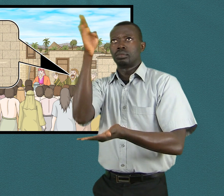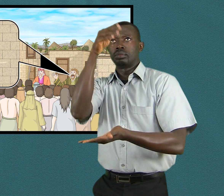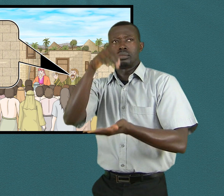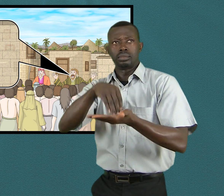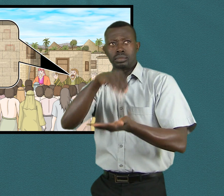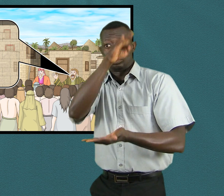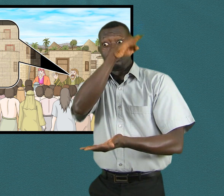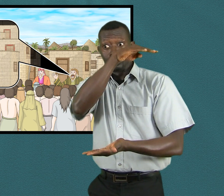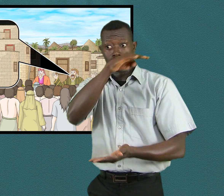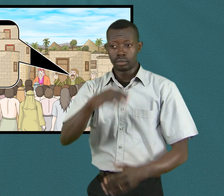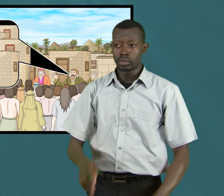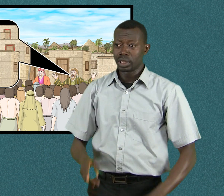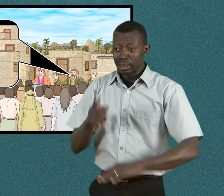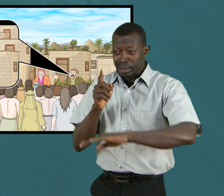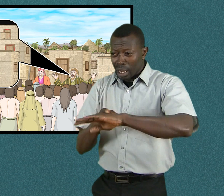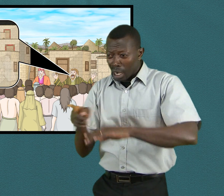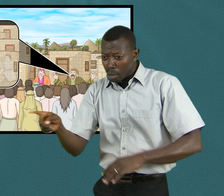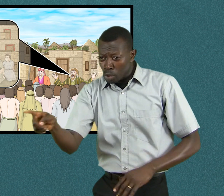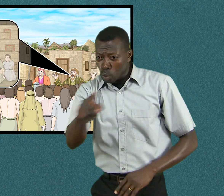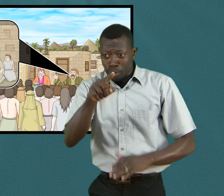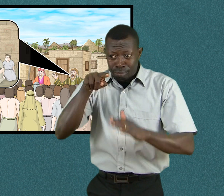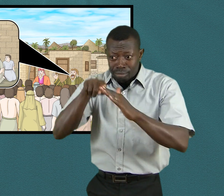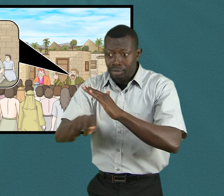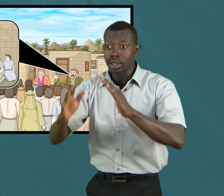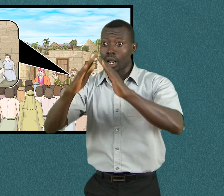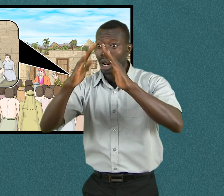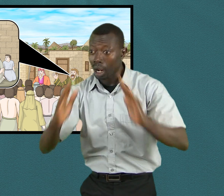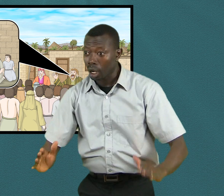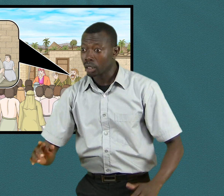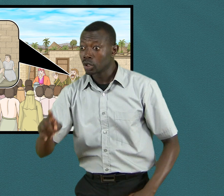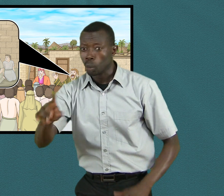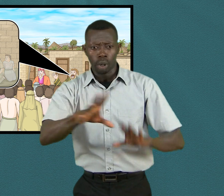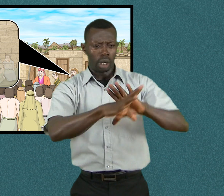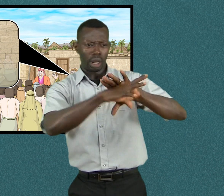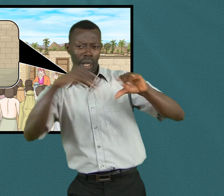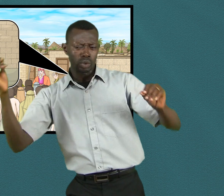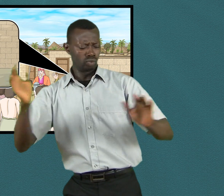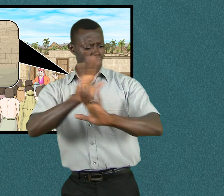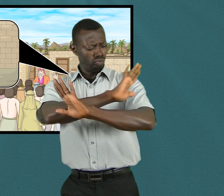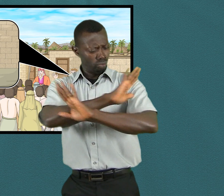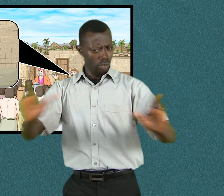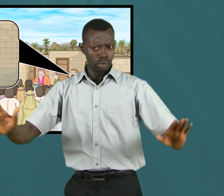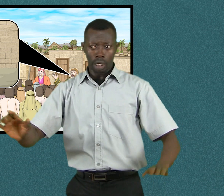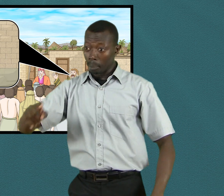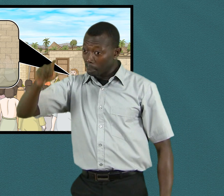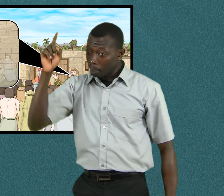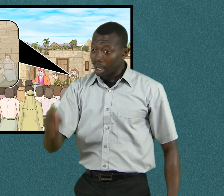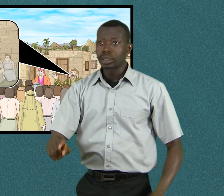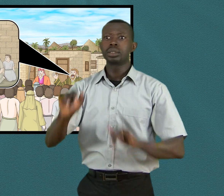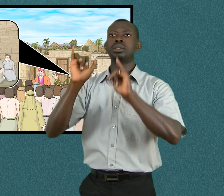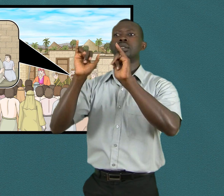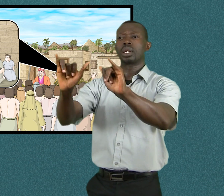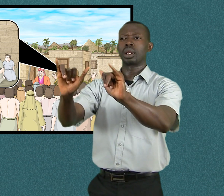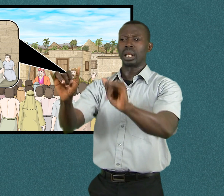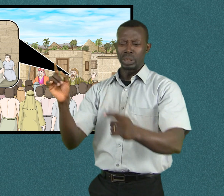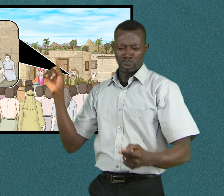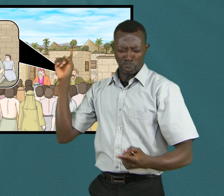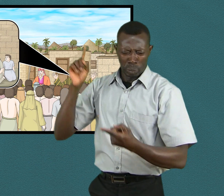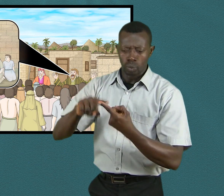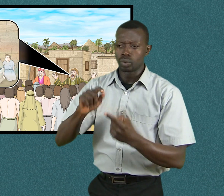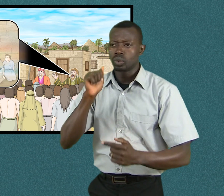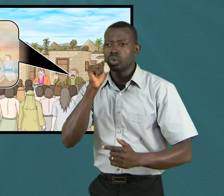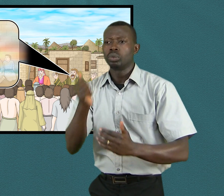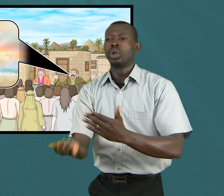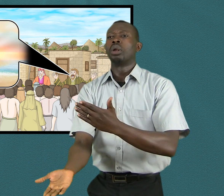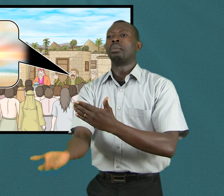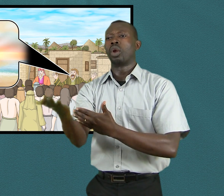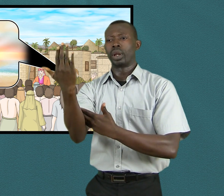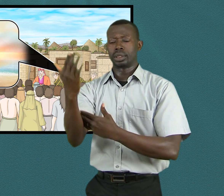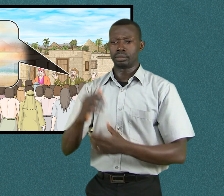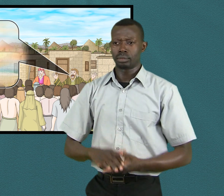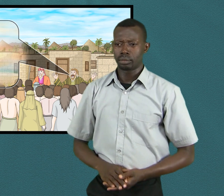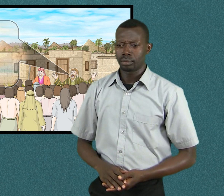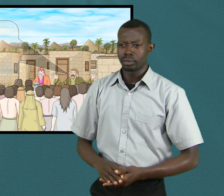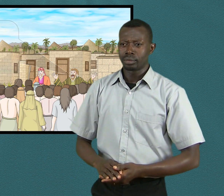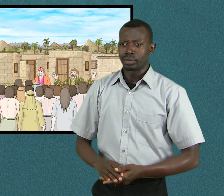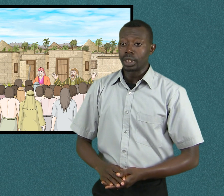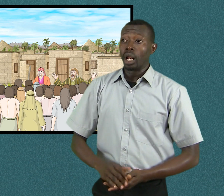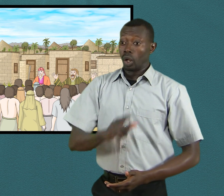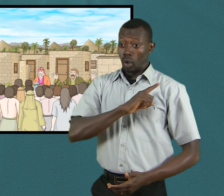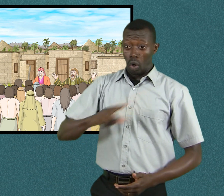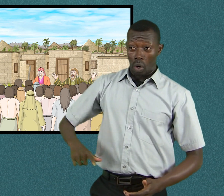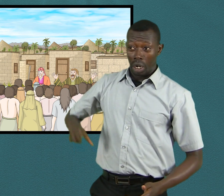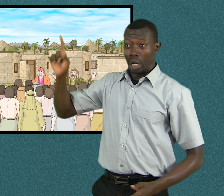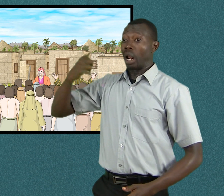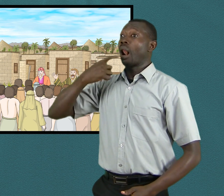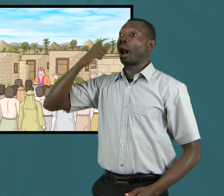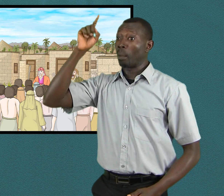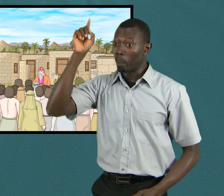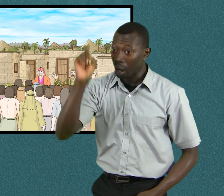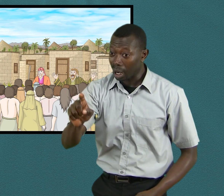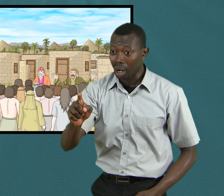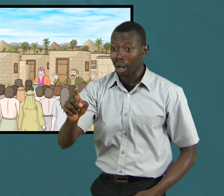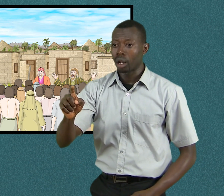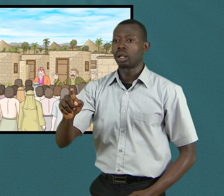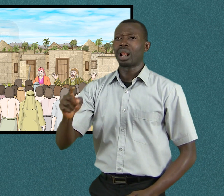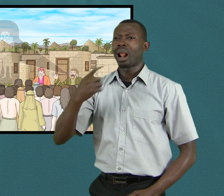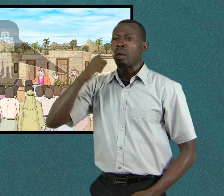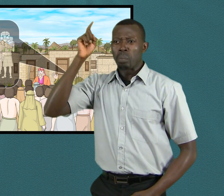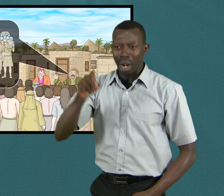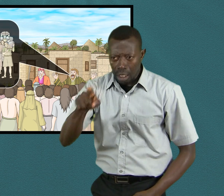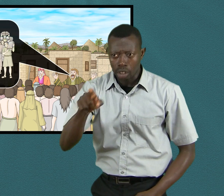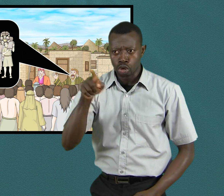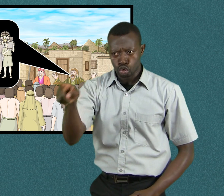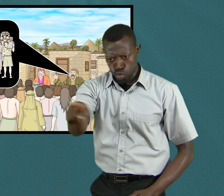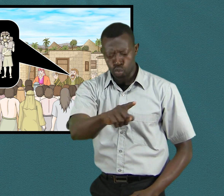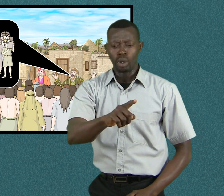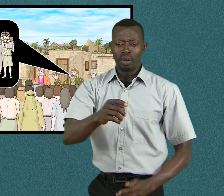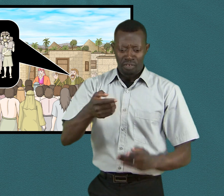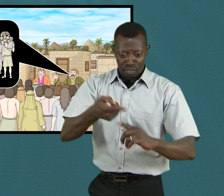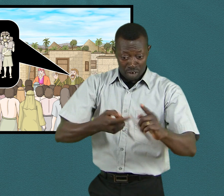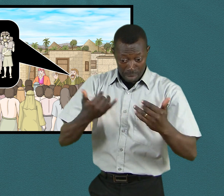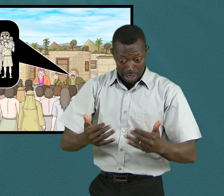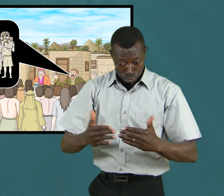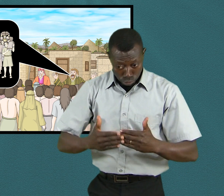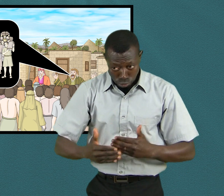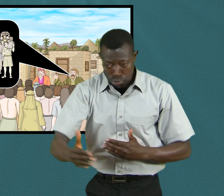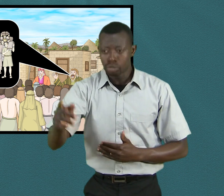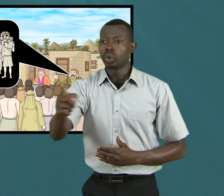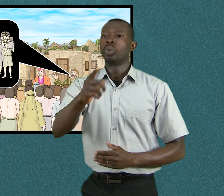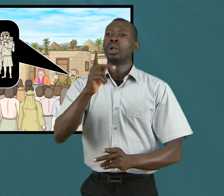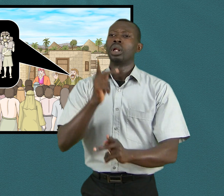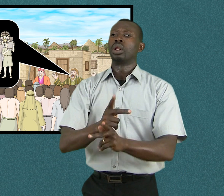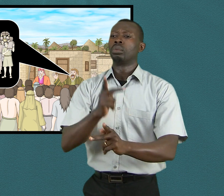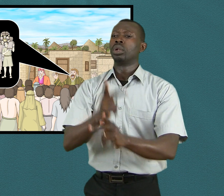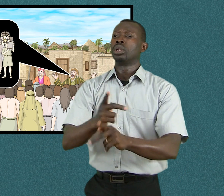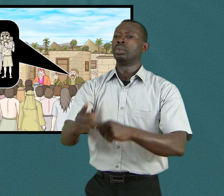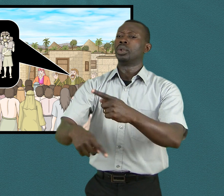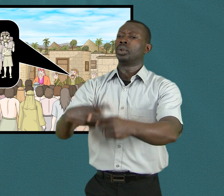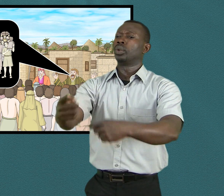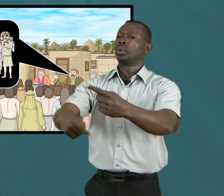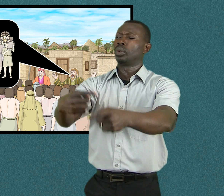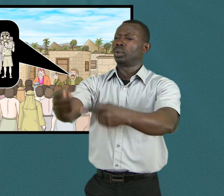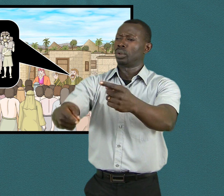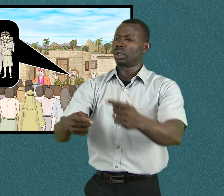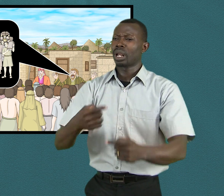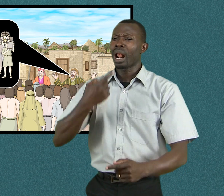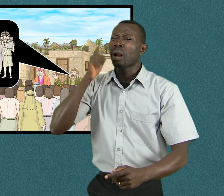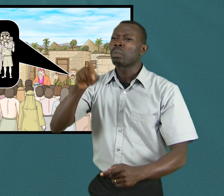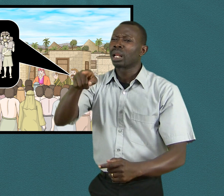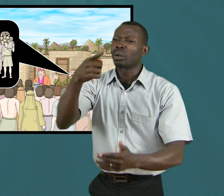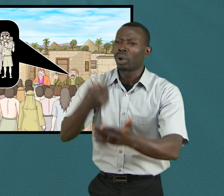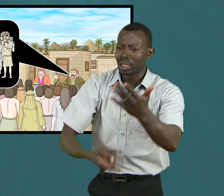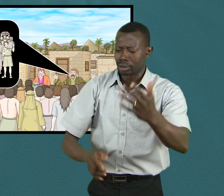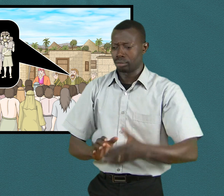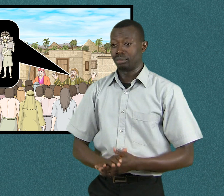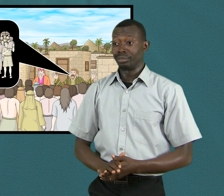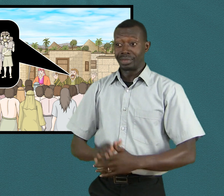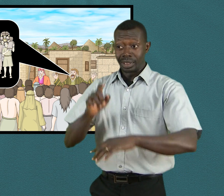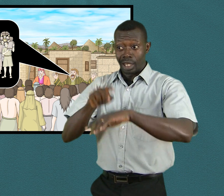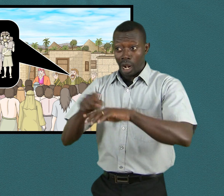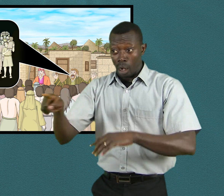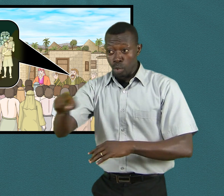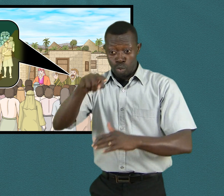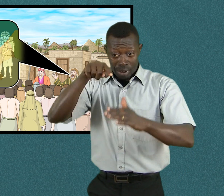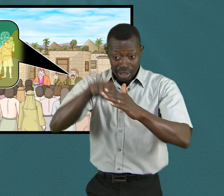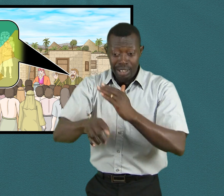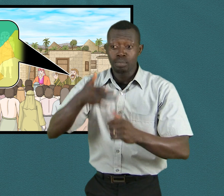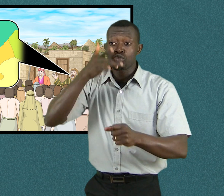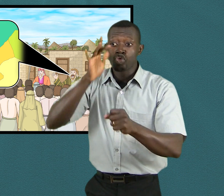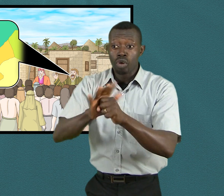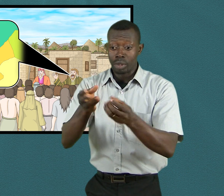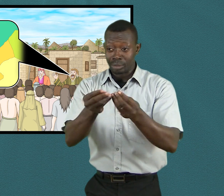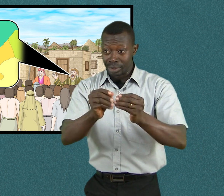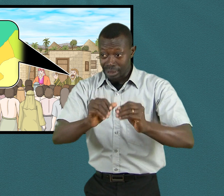None of you shall go out the door of his house until morning. When the LORD passes through to strike down the Egyptians, He will see the blood on the top and sides of the doorframe and will pass over that doorway; so He will not allow the destroyer to enter your houses and strike you down. And you are to keep this command as a permanent statute for you and your descendants.